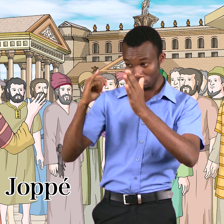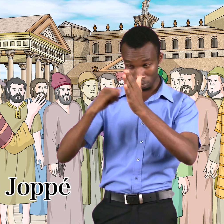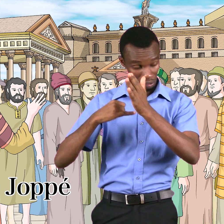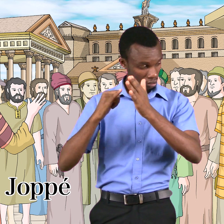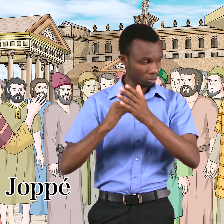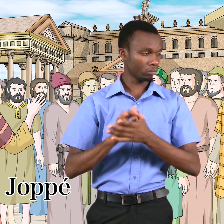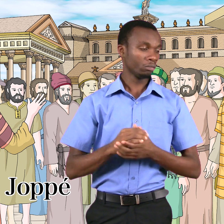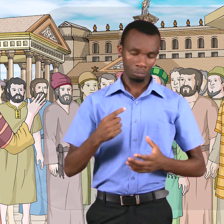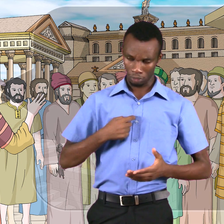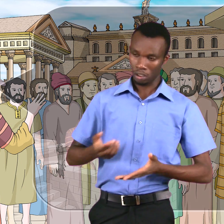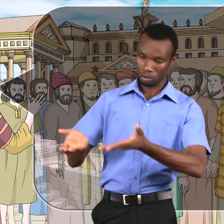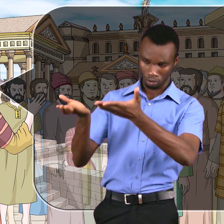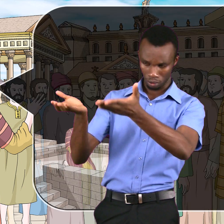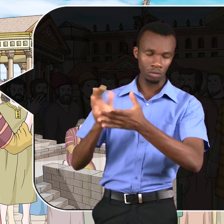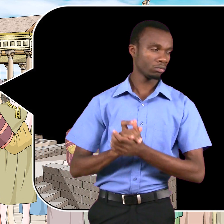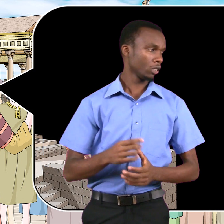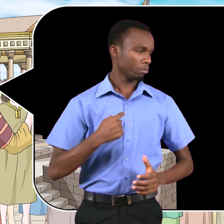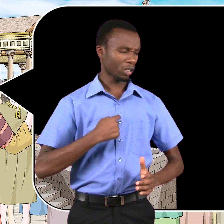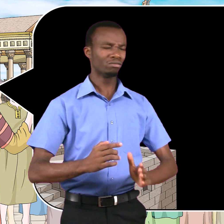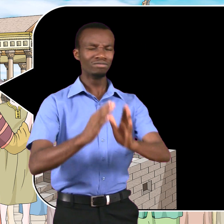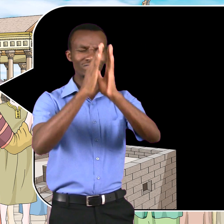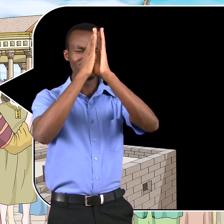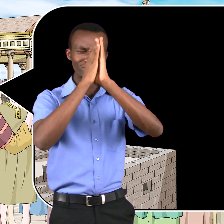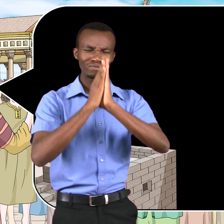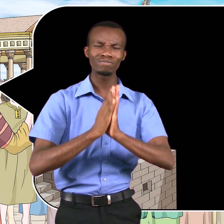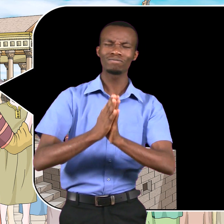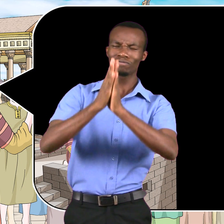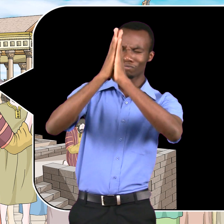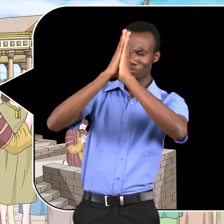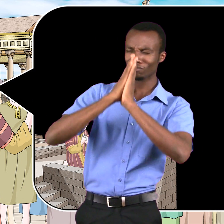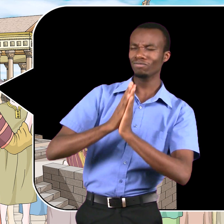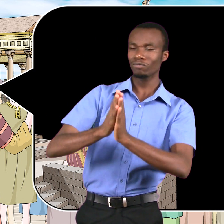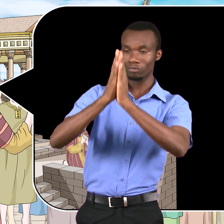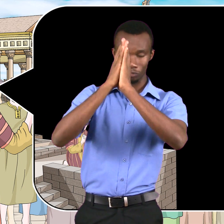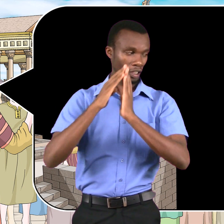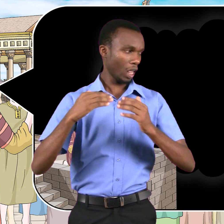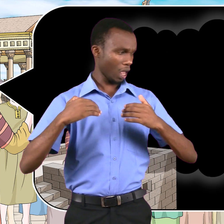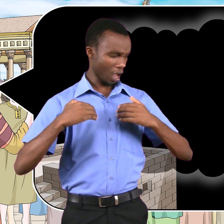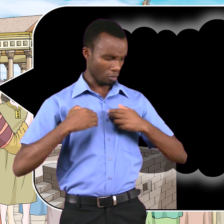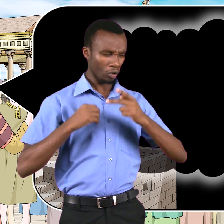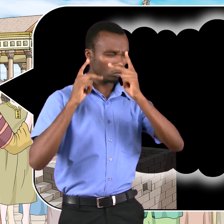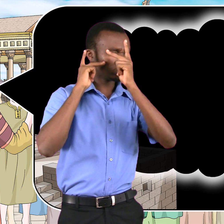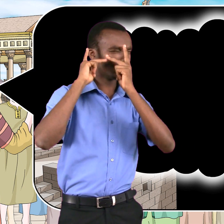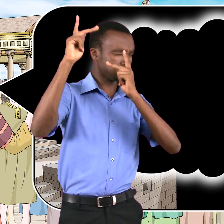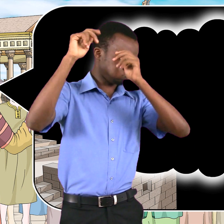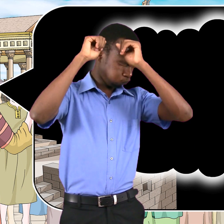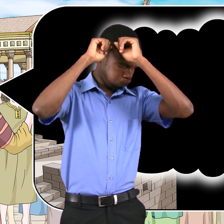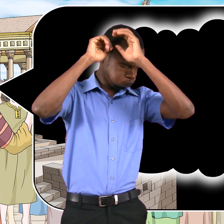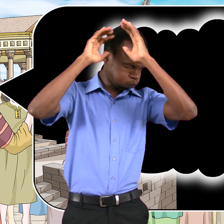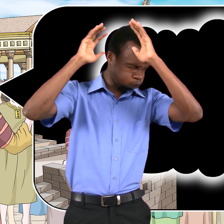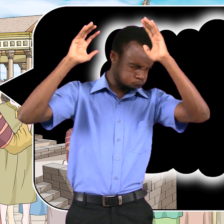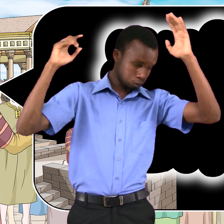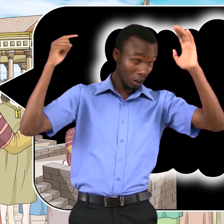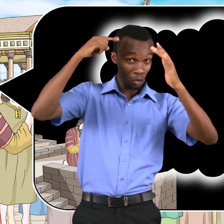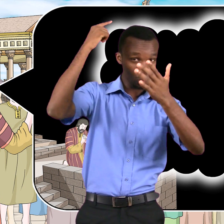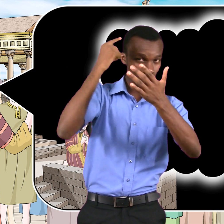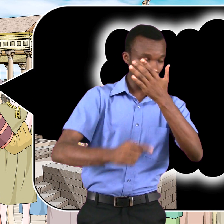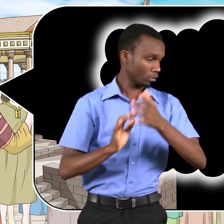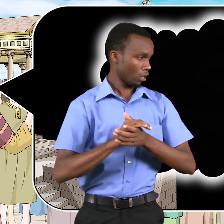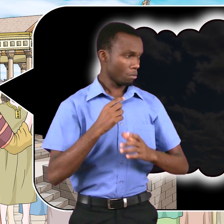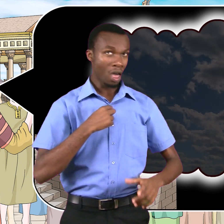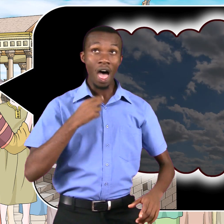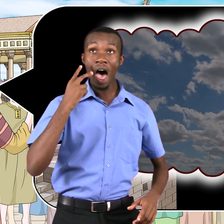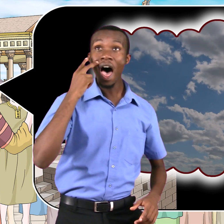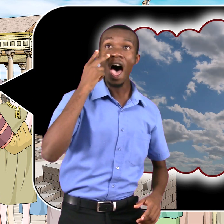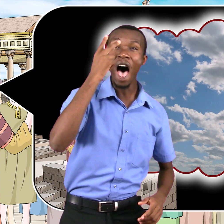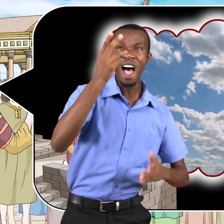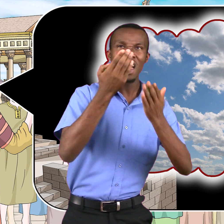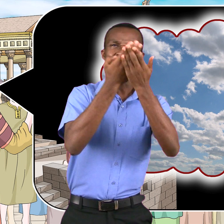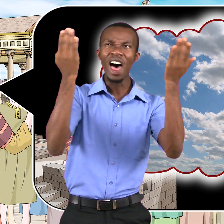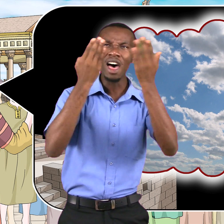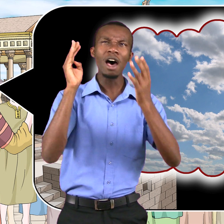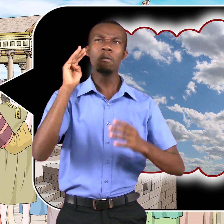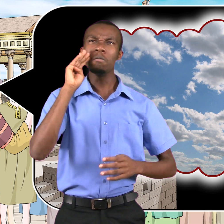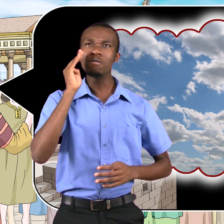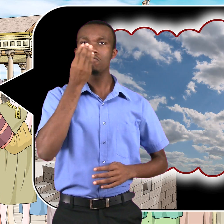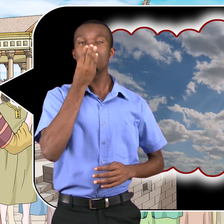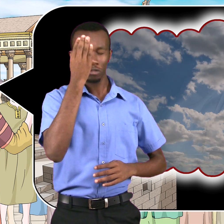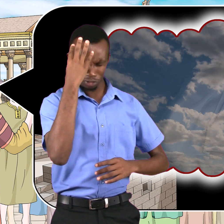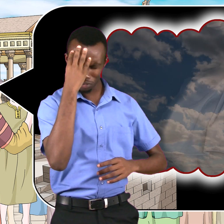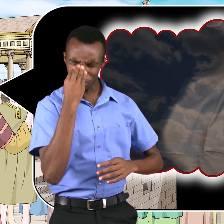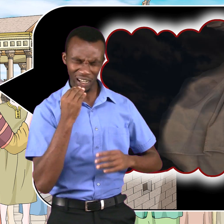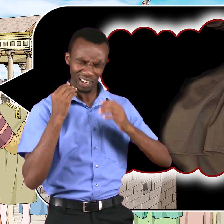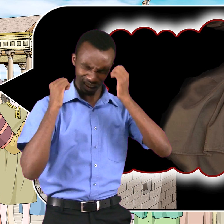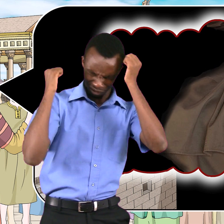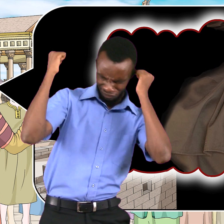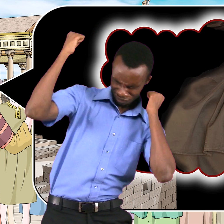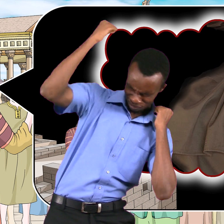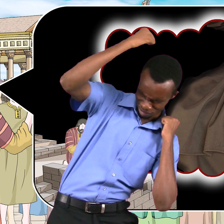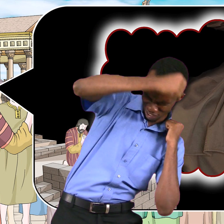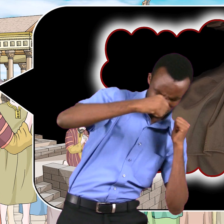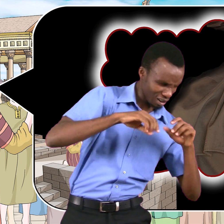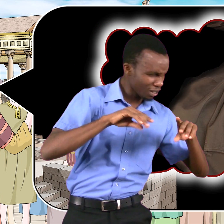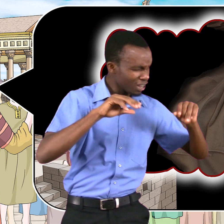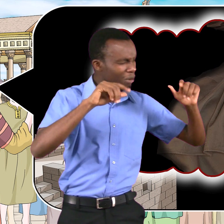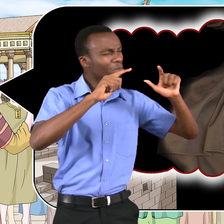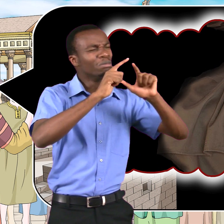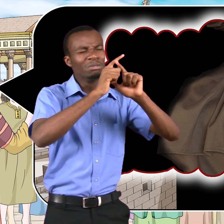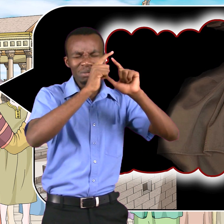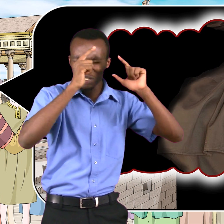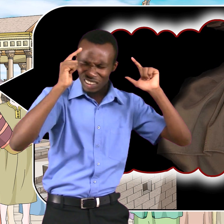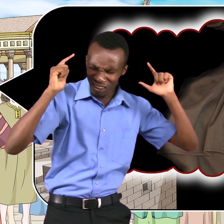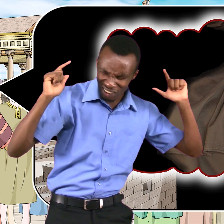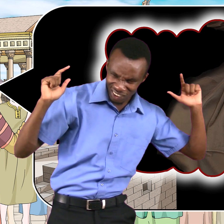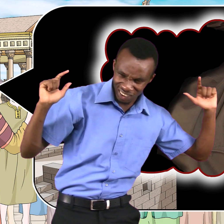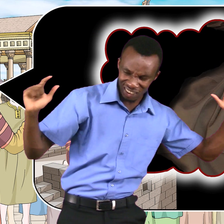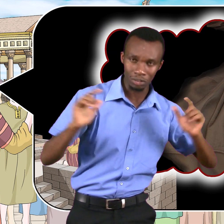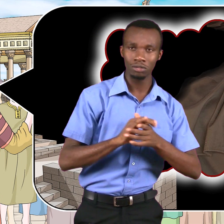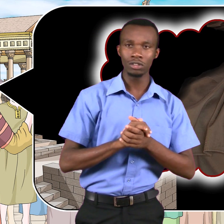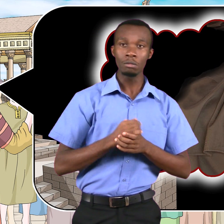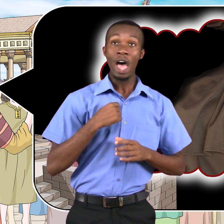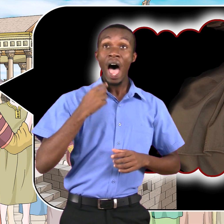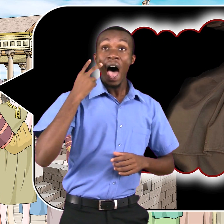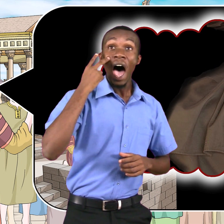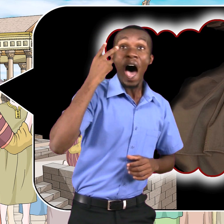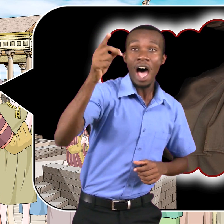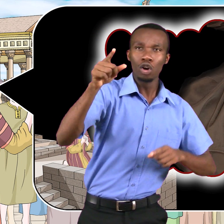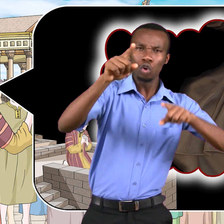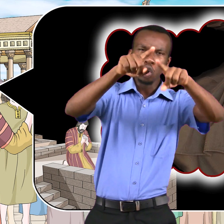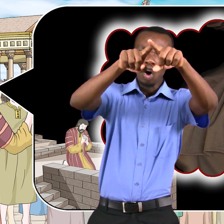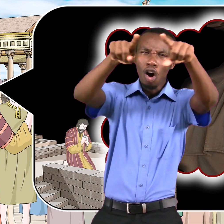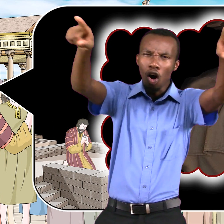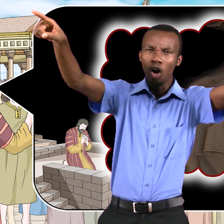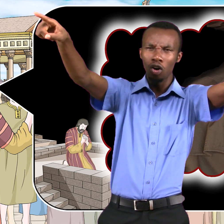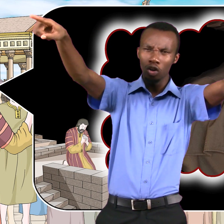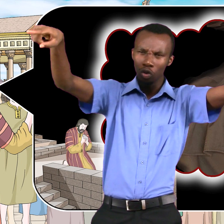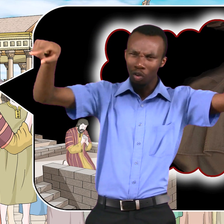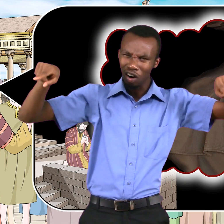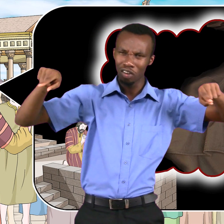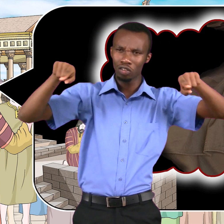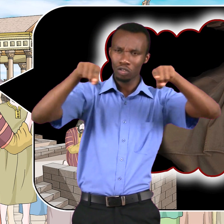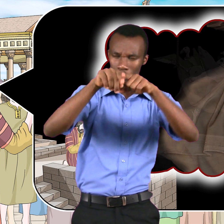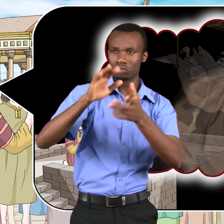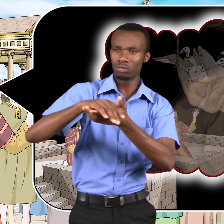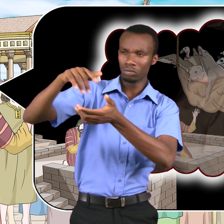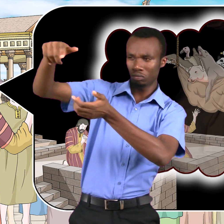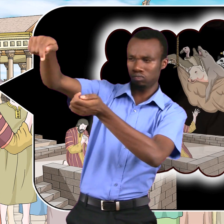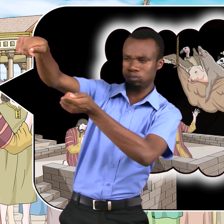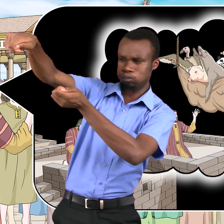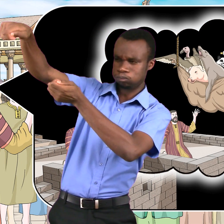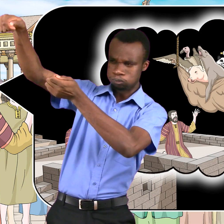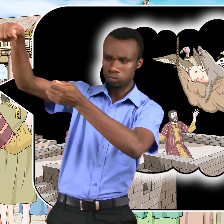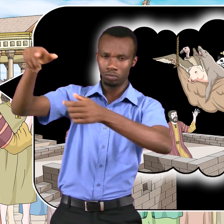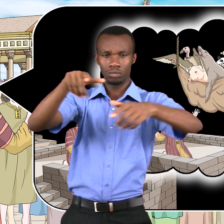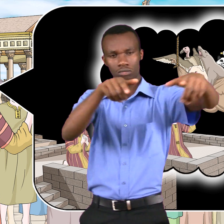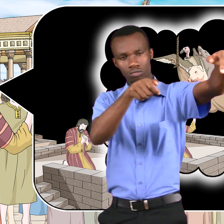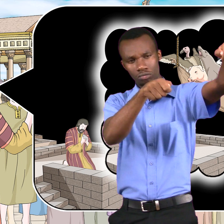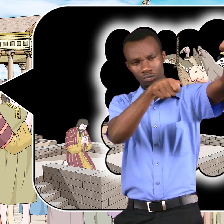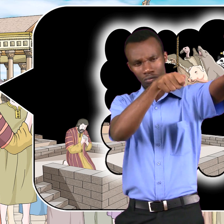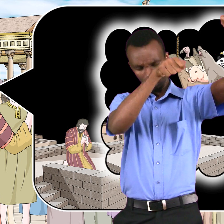But Peter began and explained to them the whole sequence of events: “I was in the city of Joppa praying, and in a trance I saw a vision of something like a large sheet being let down from heaven by its four corners, and it came right down to me.